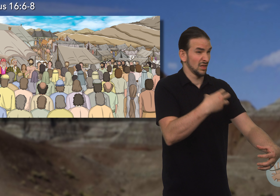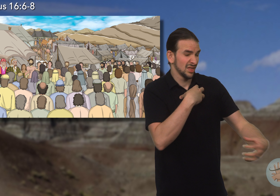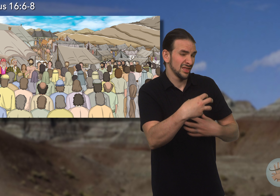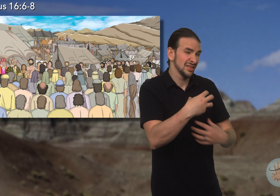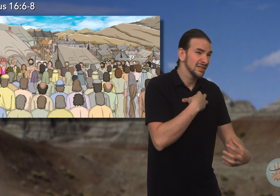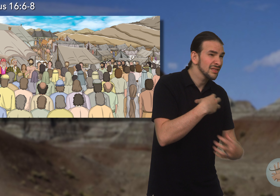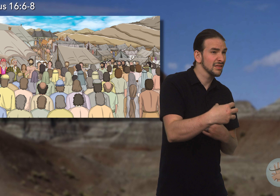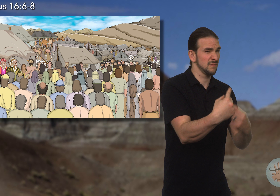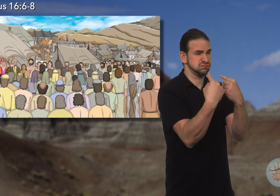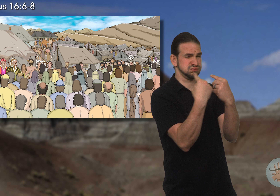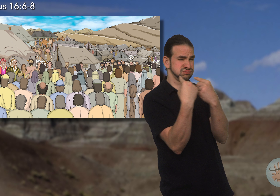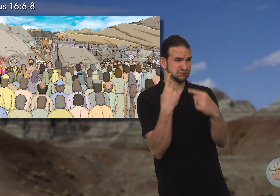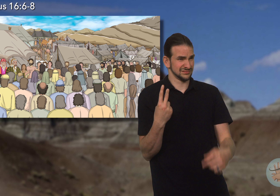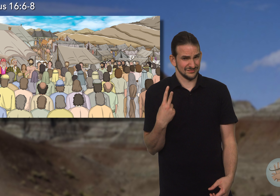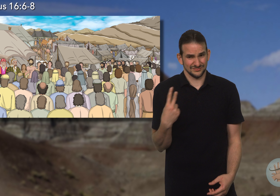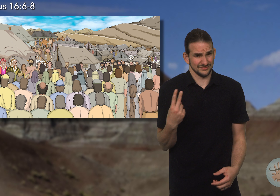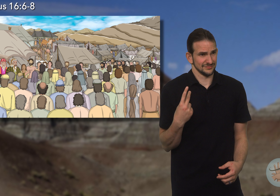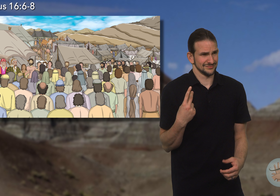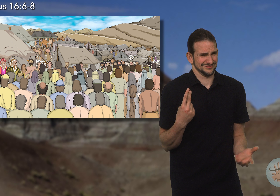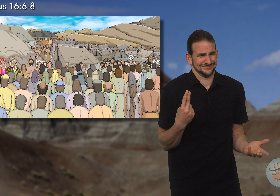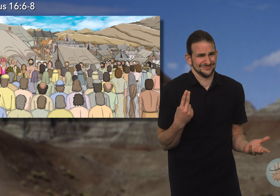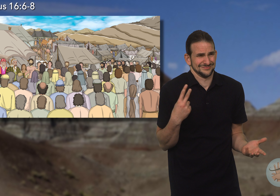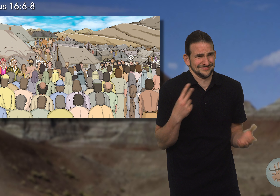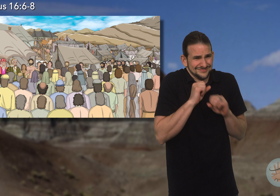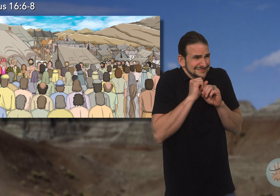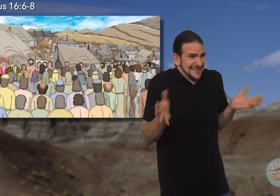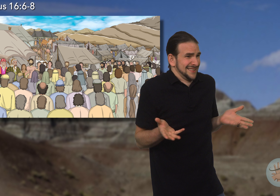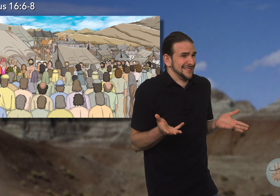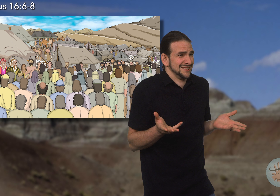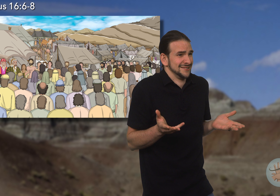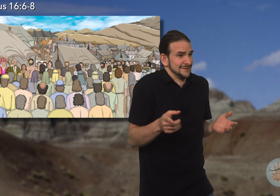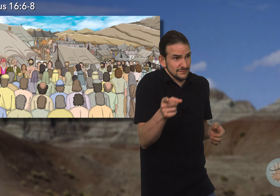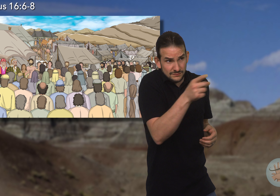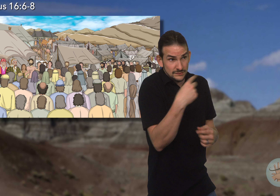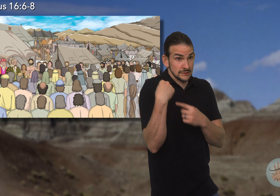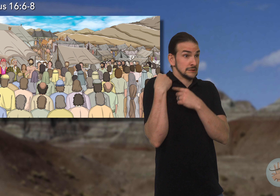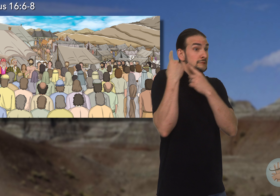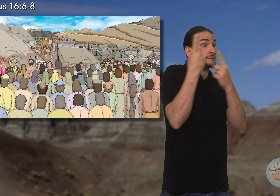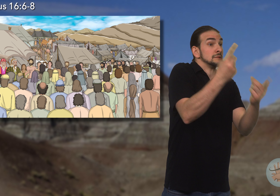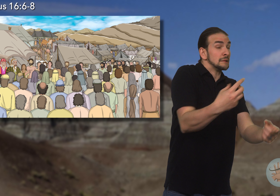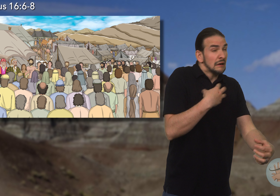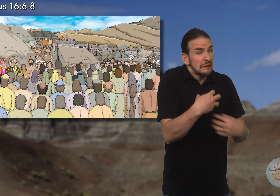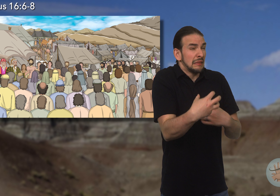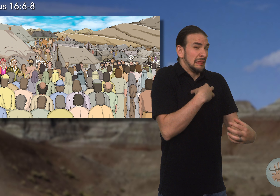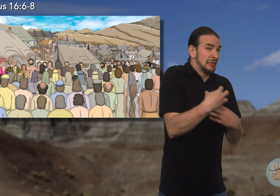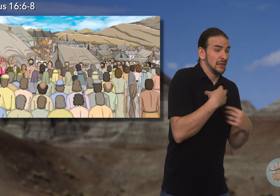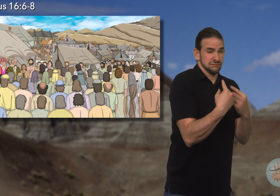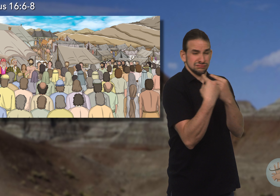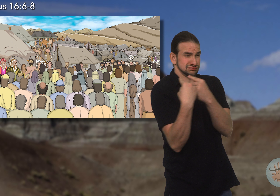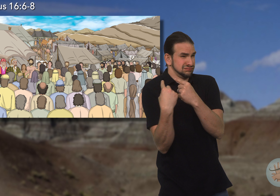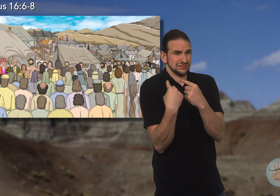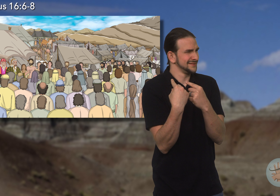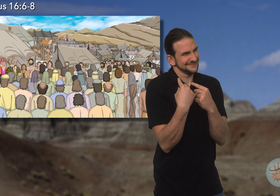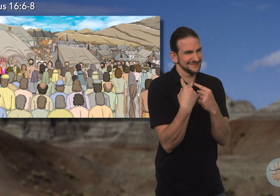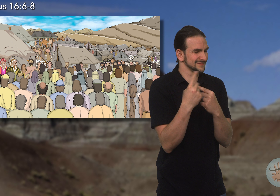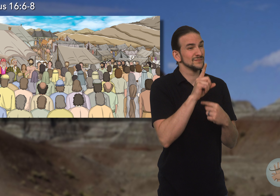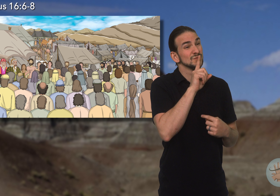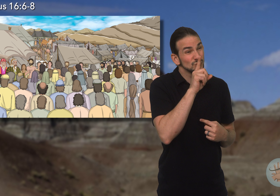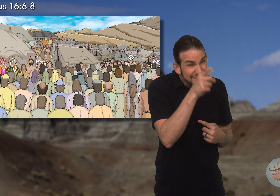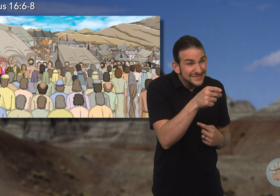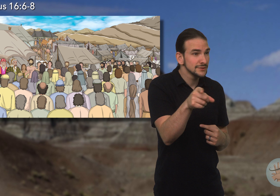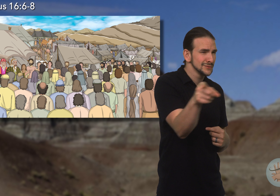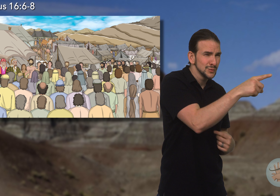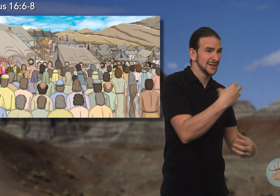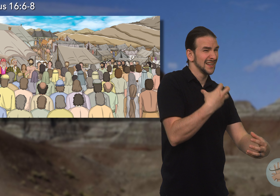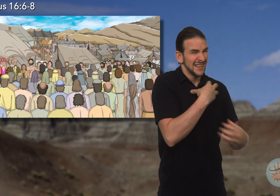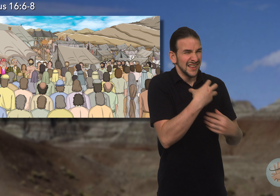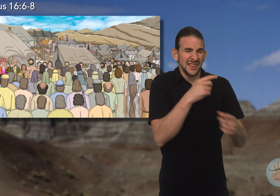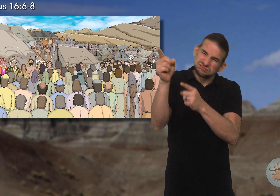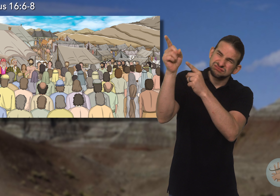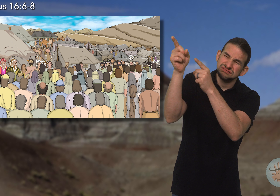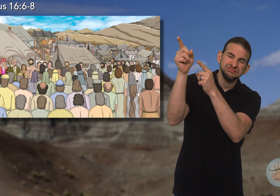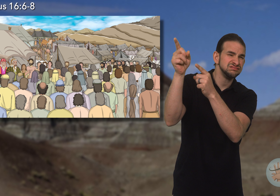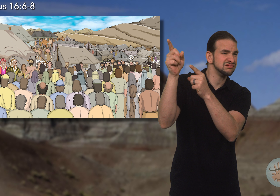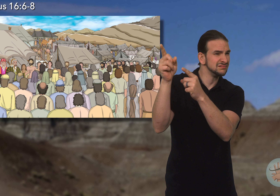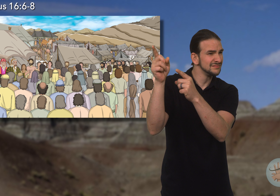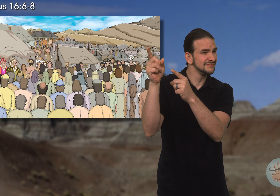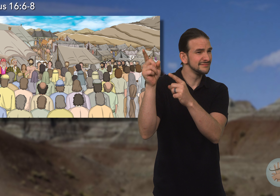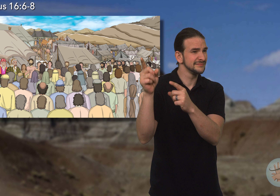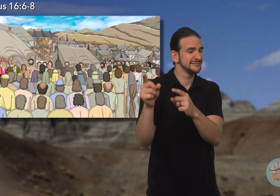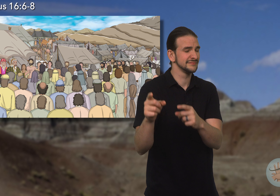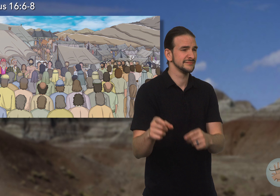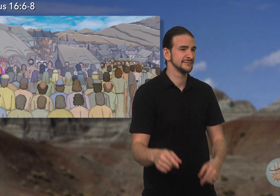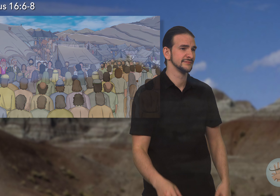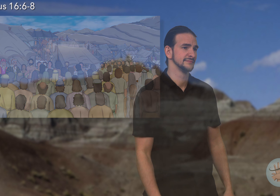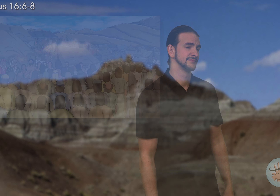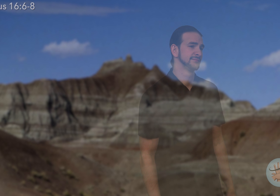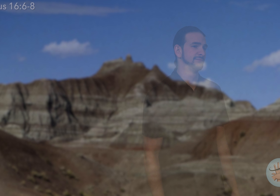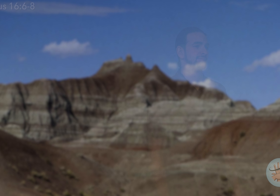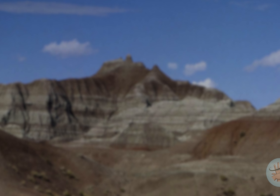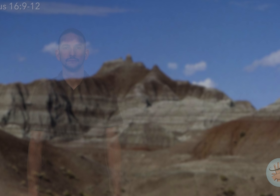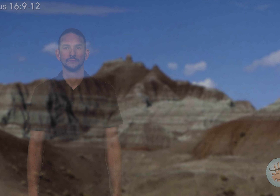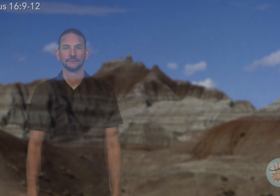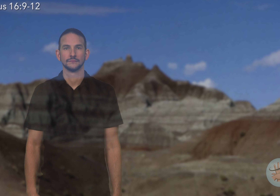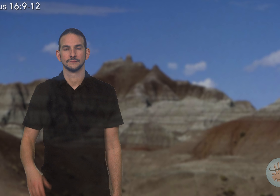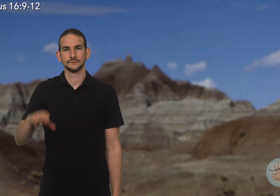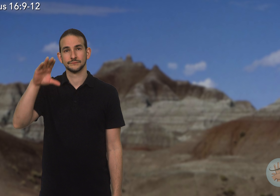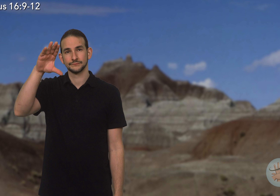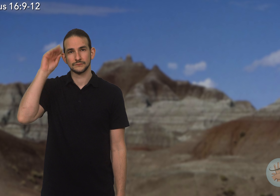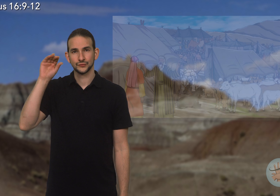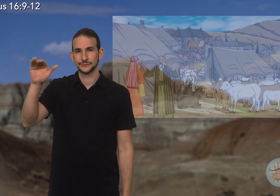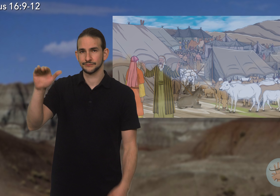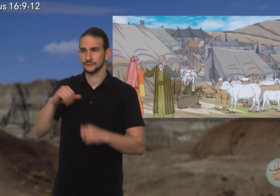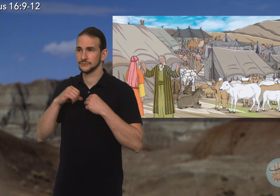Who are we? Your grumblings are not against us but against the LORD.”